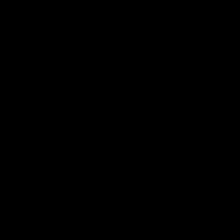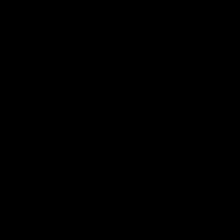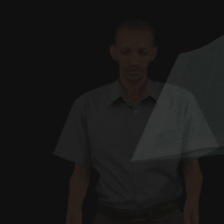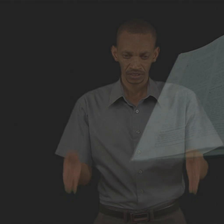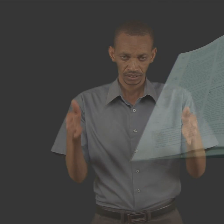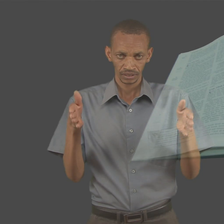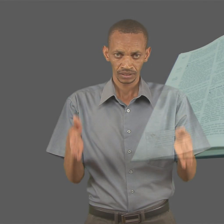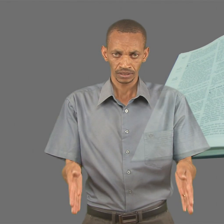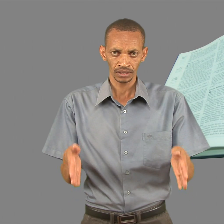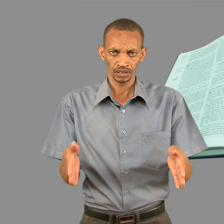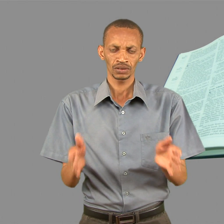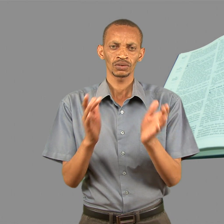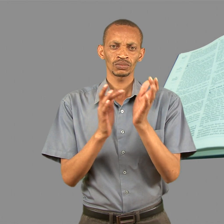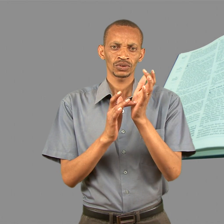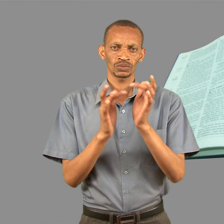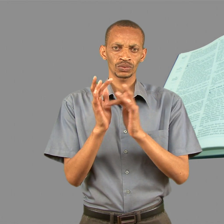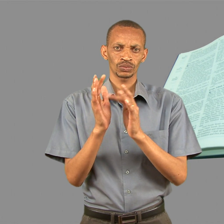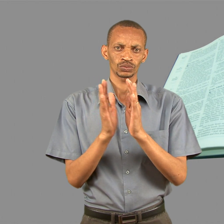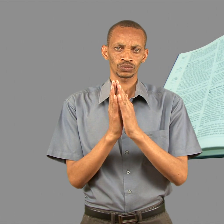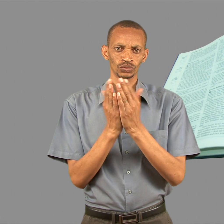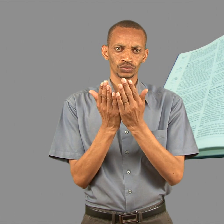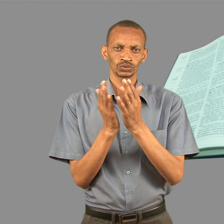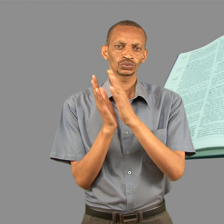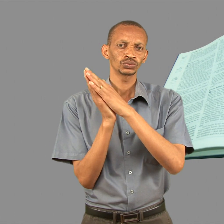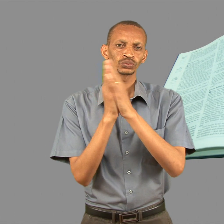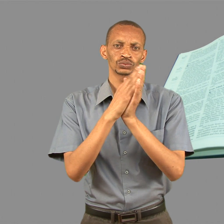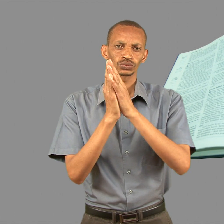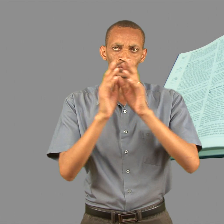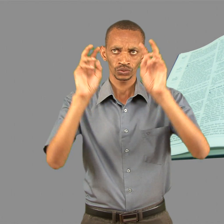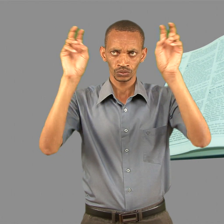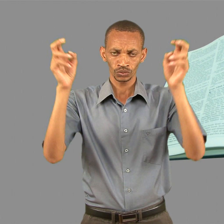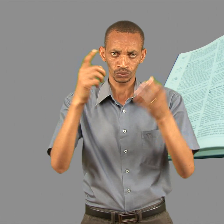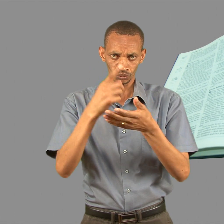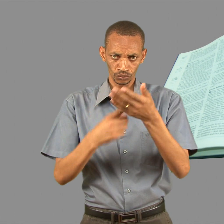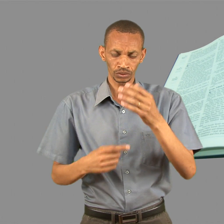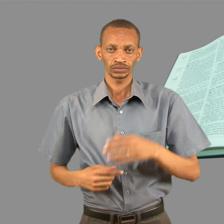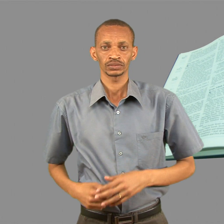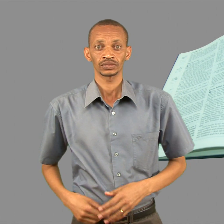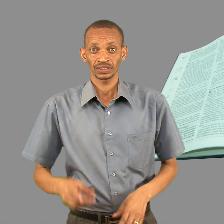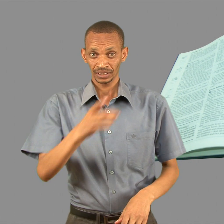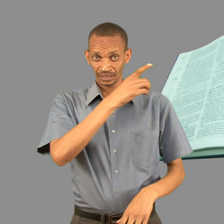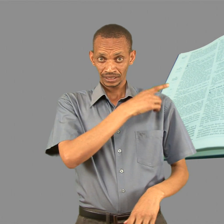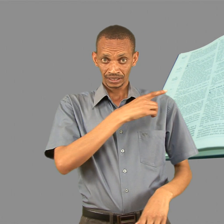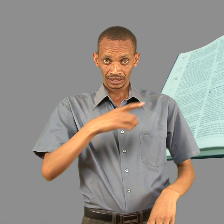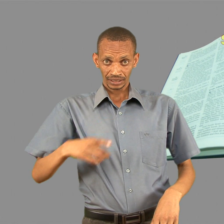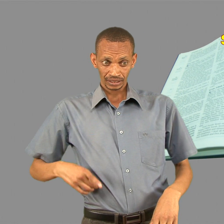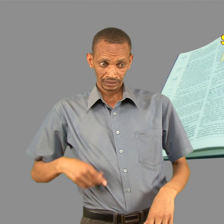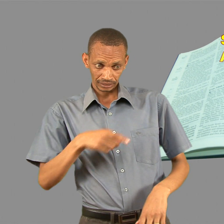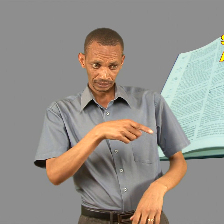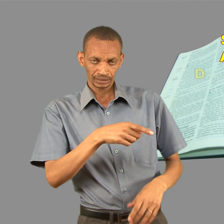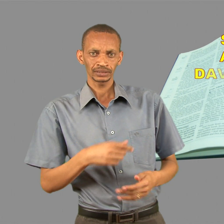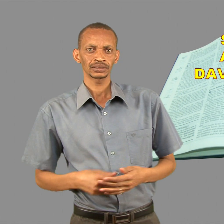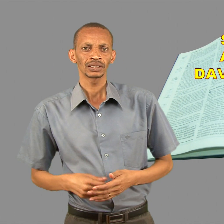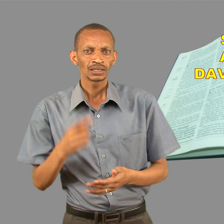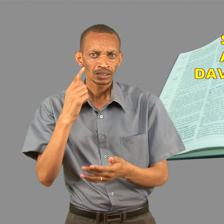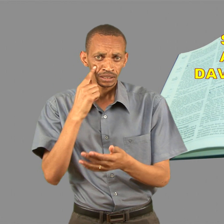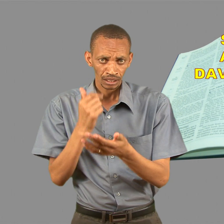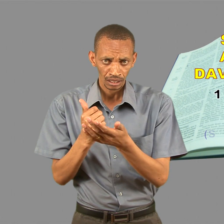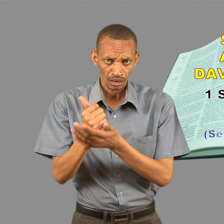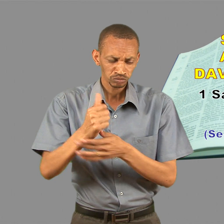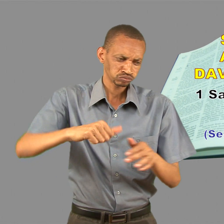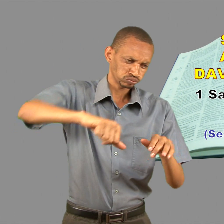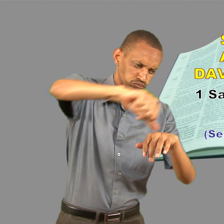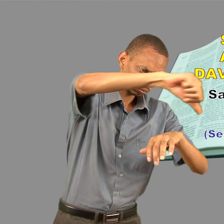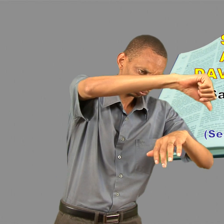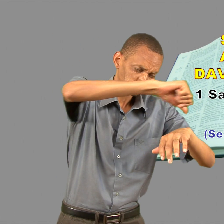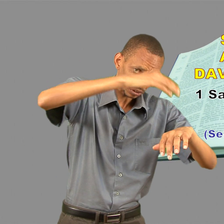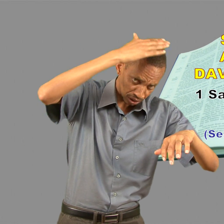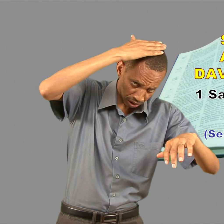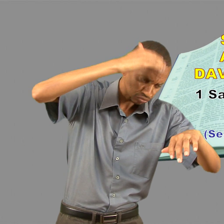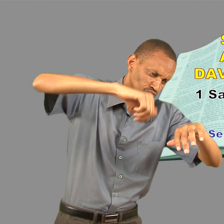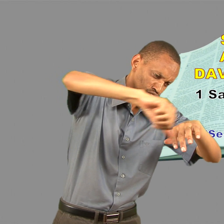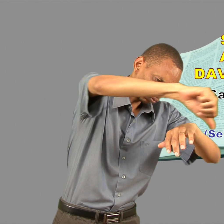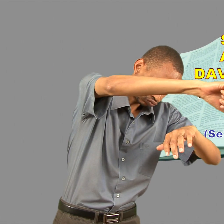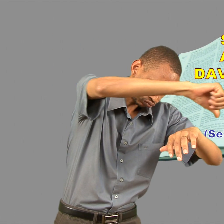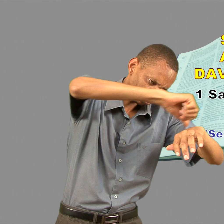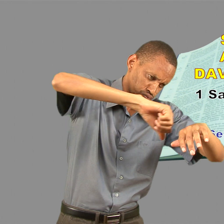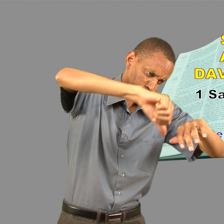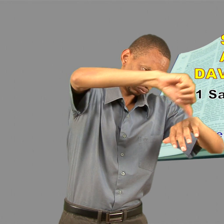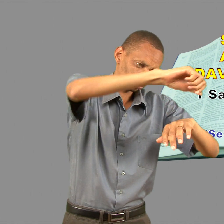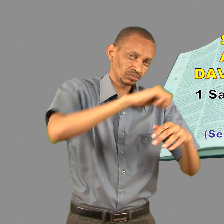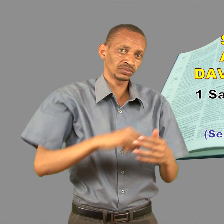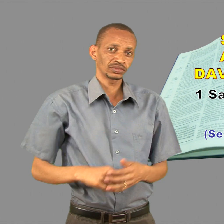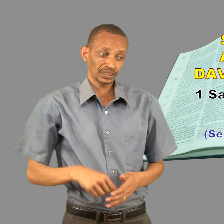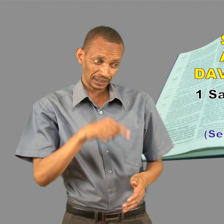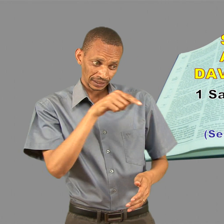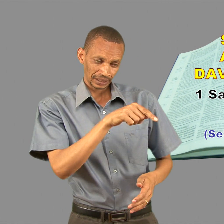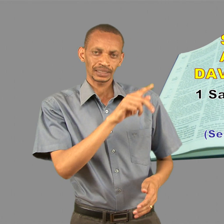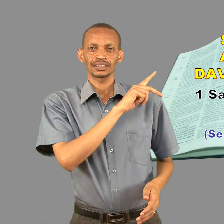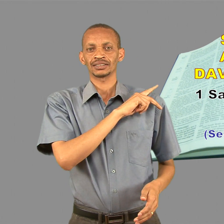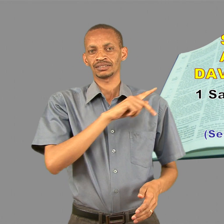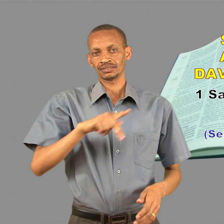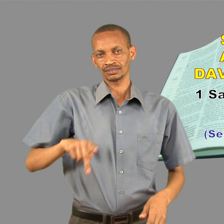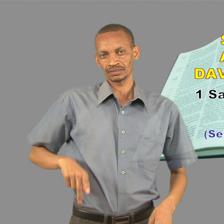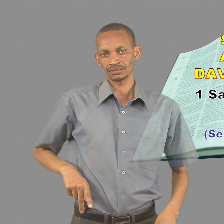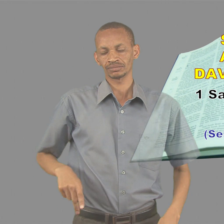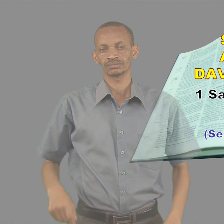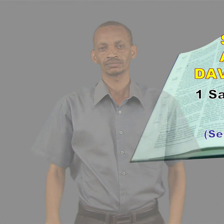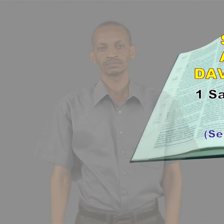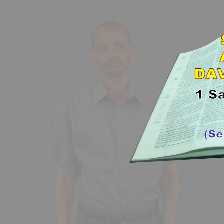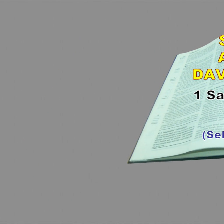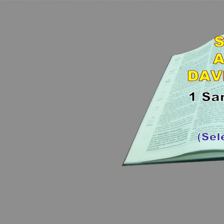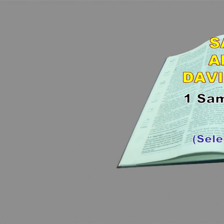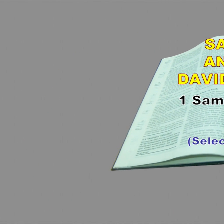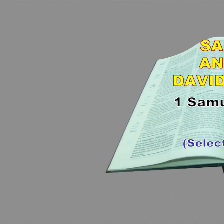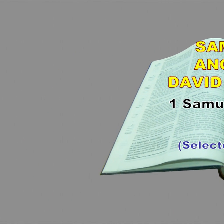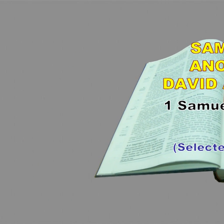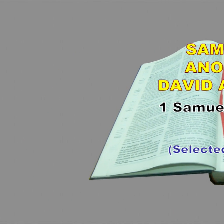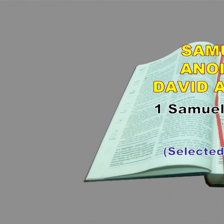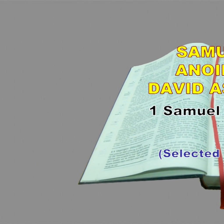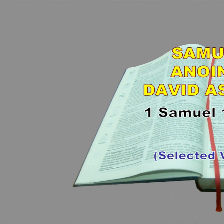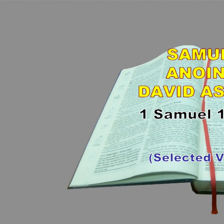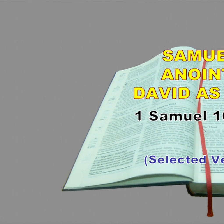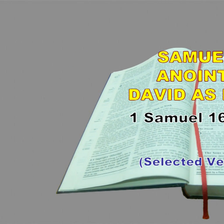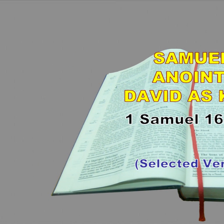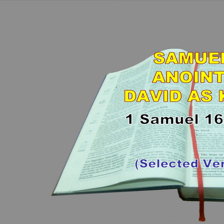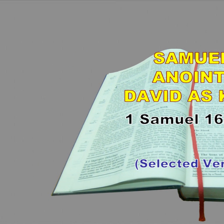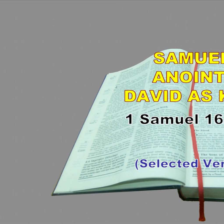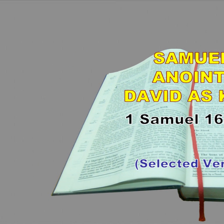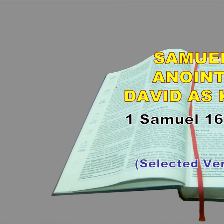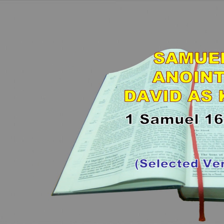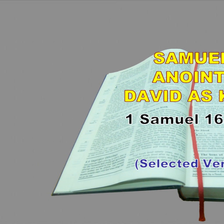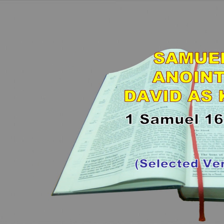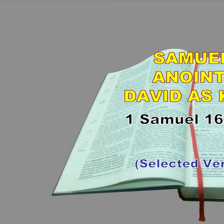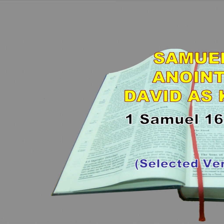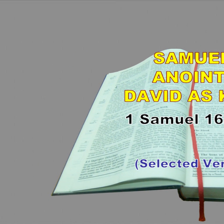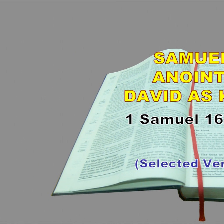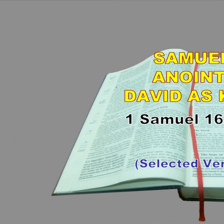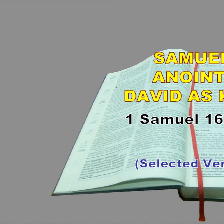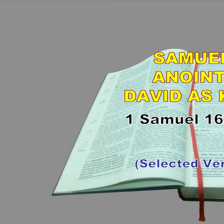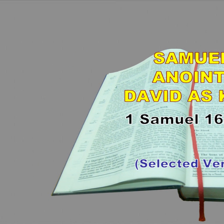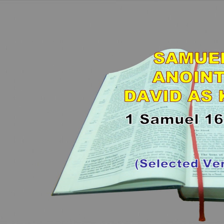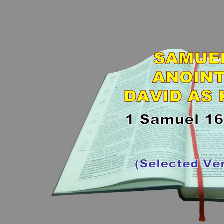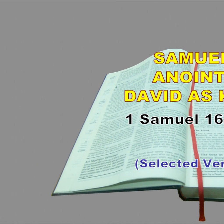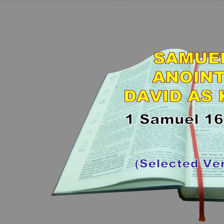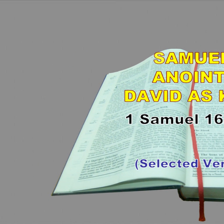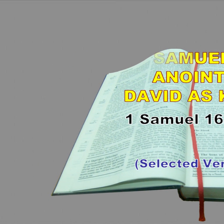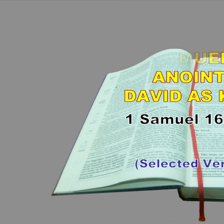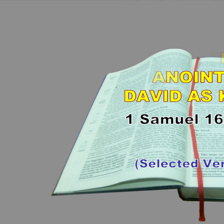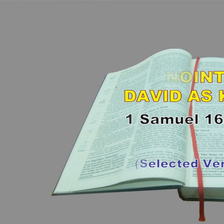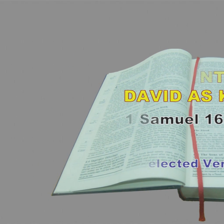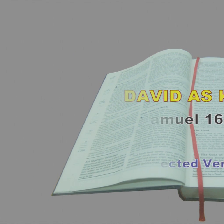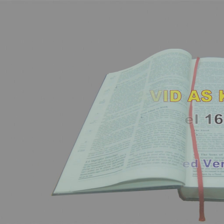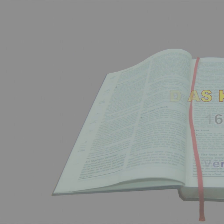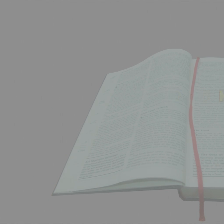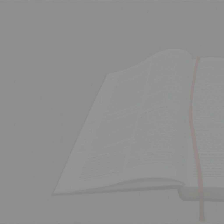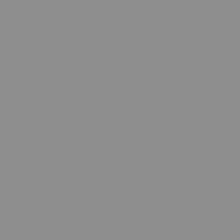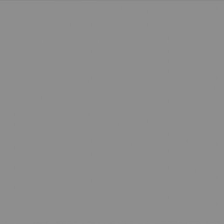Samuel anoints David as king